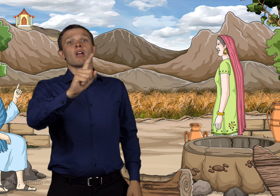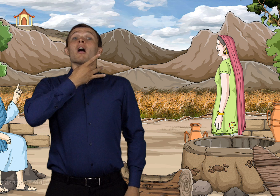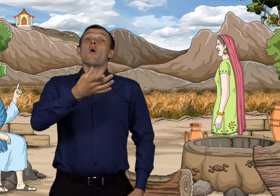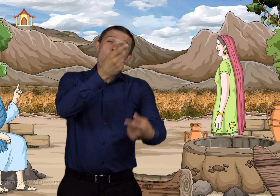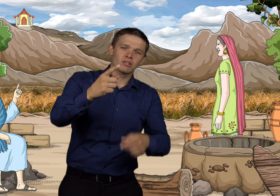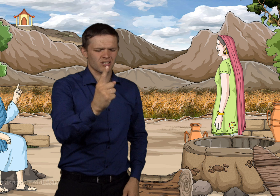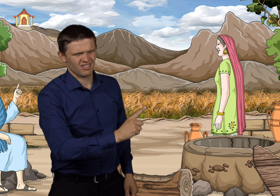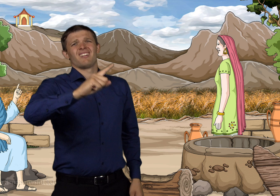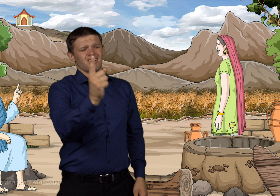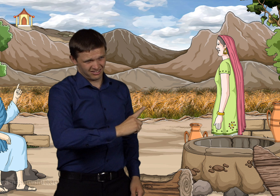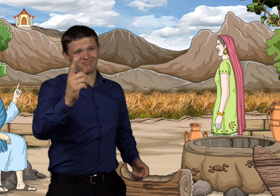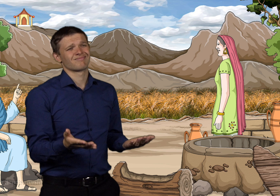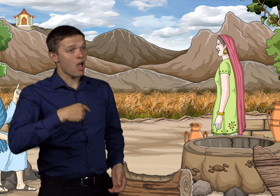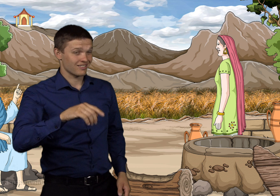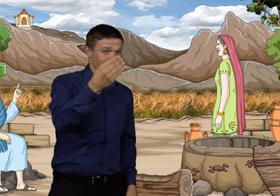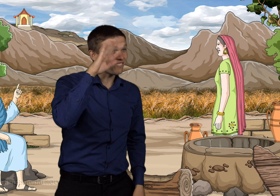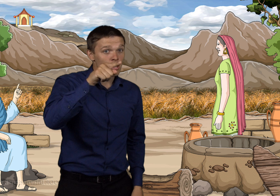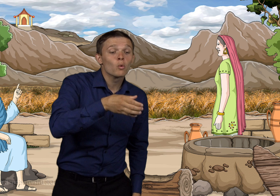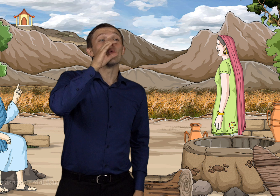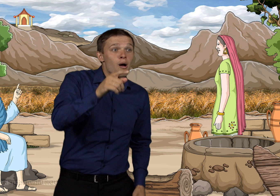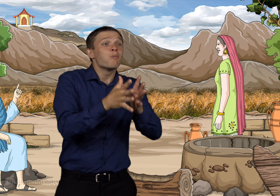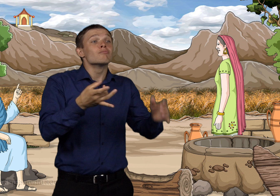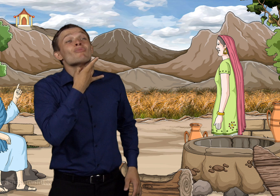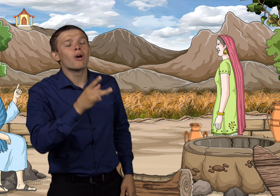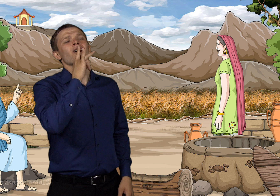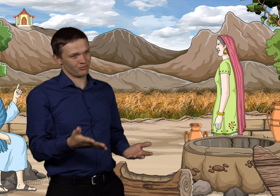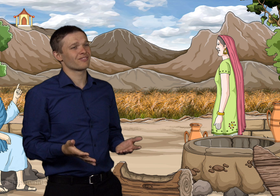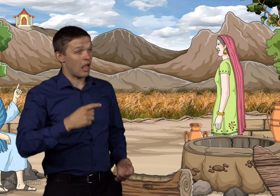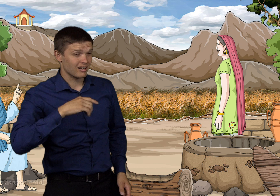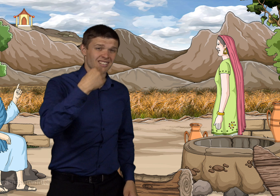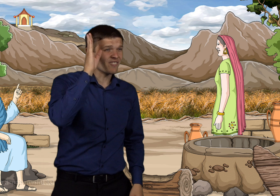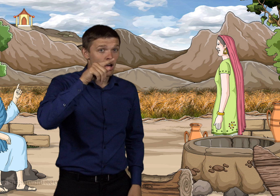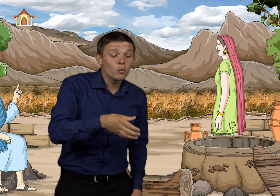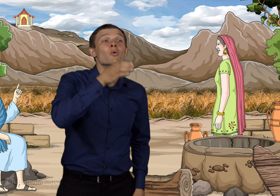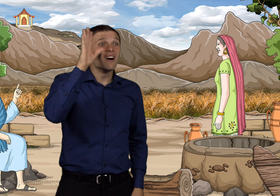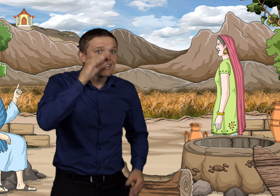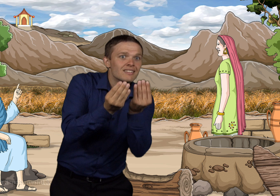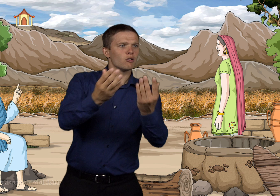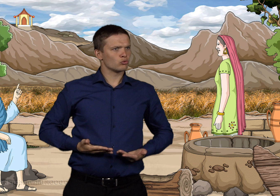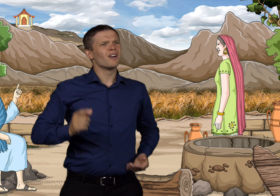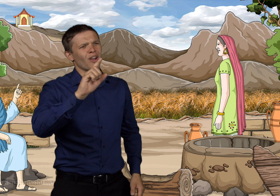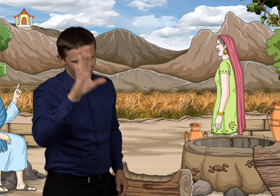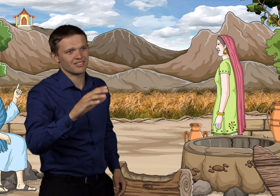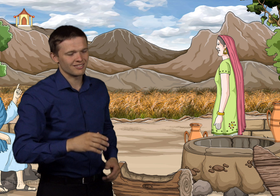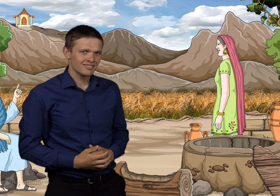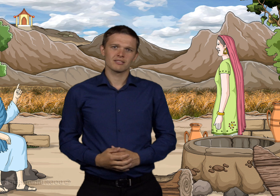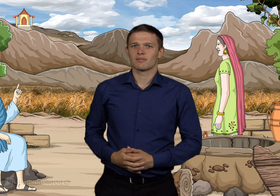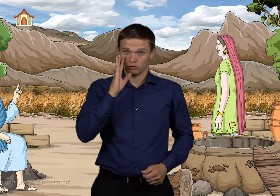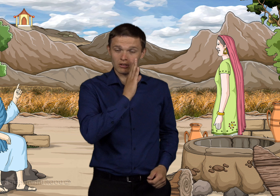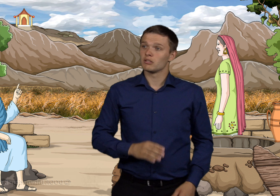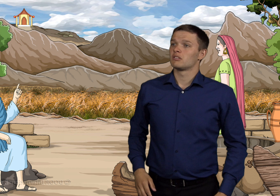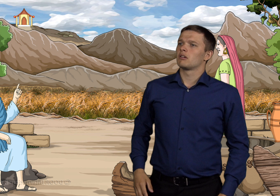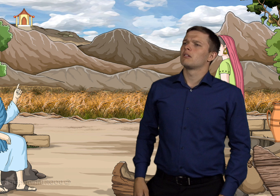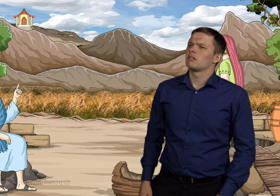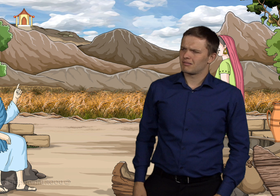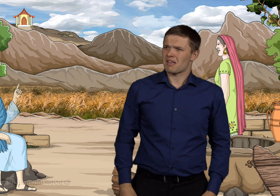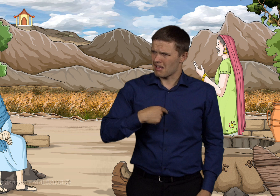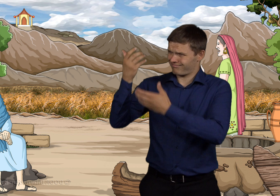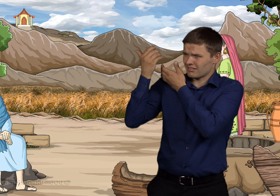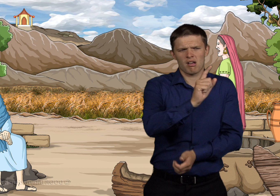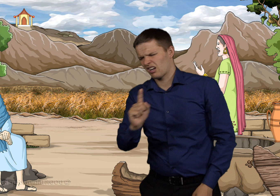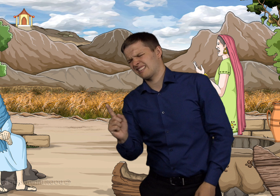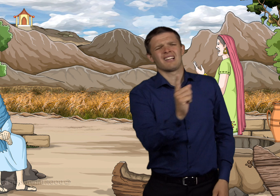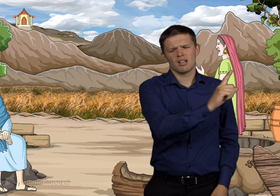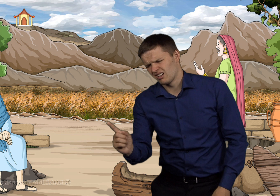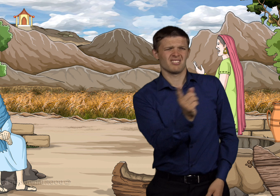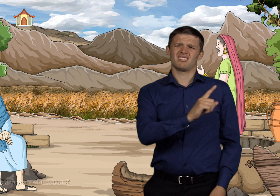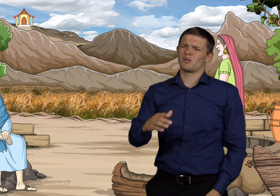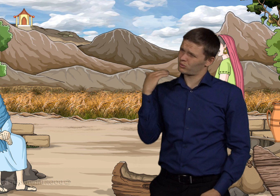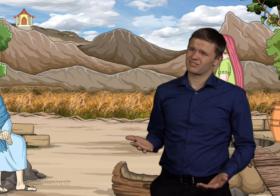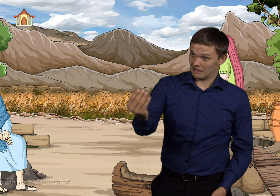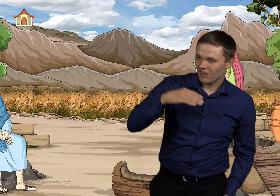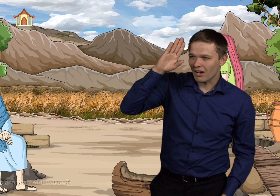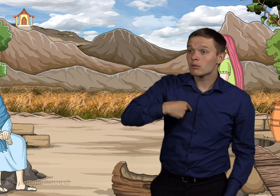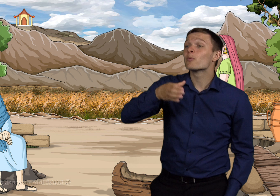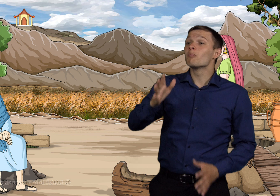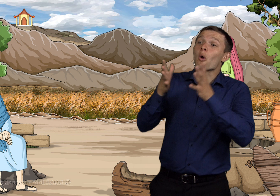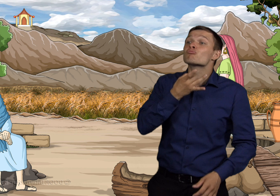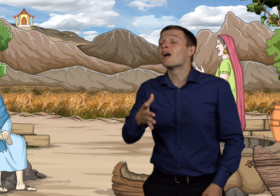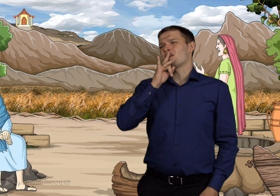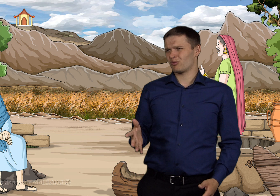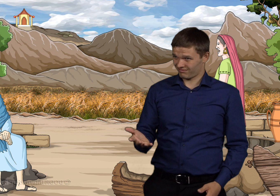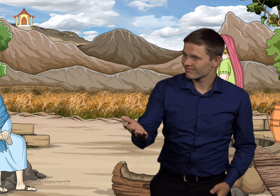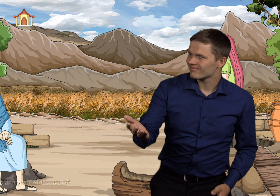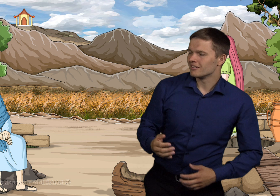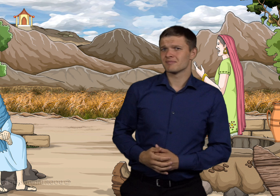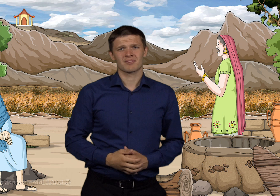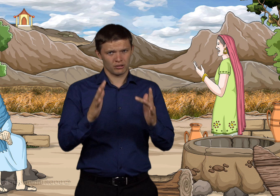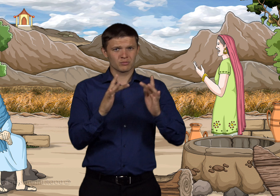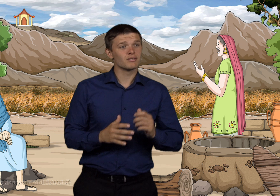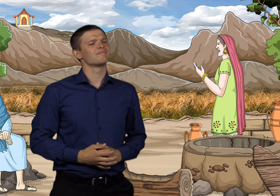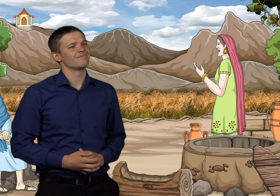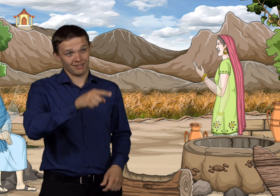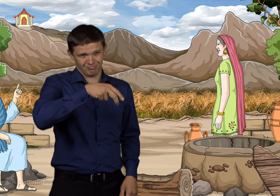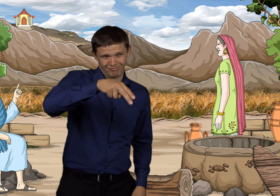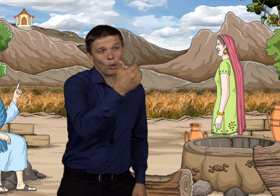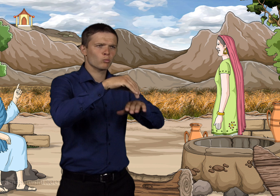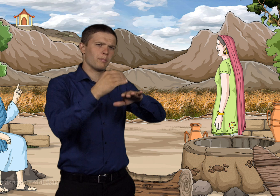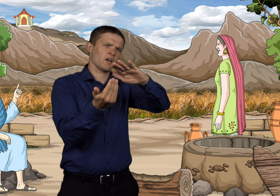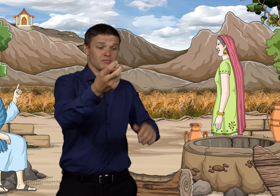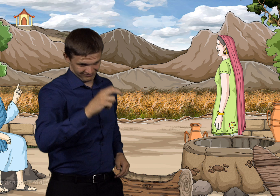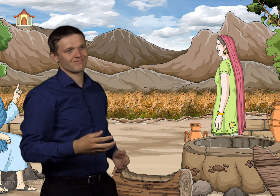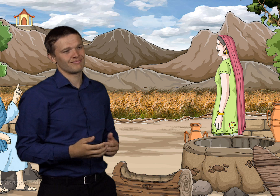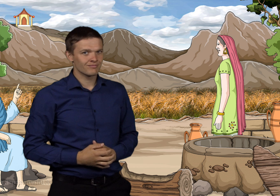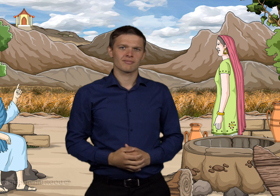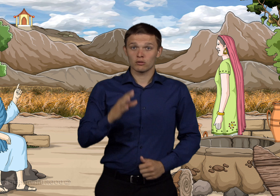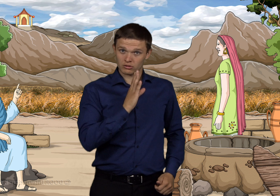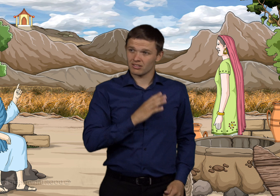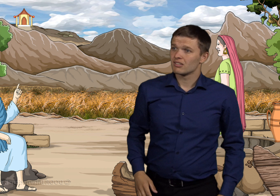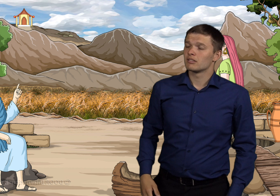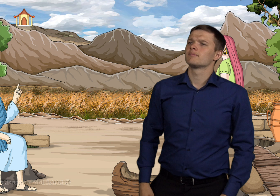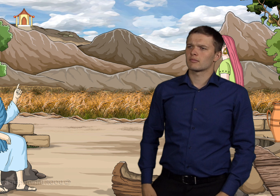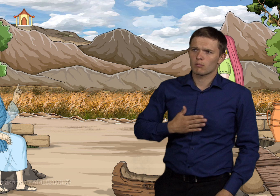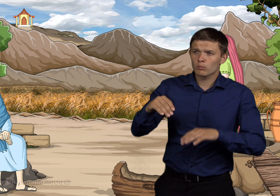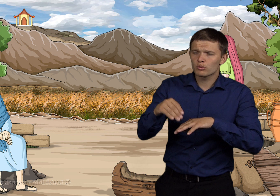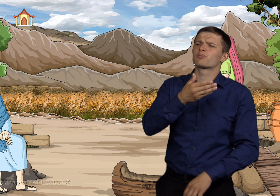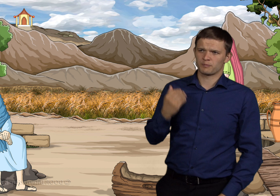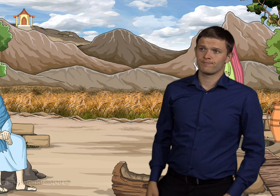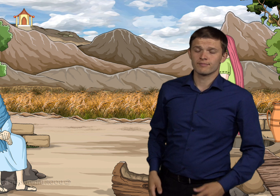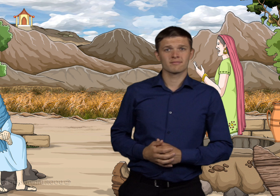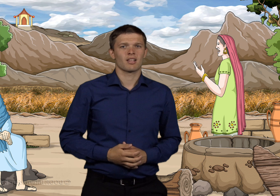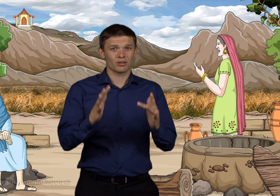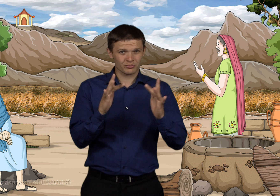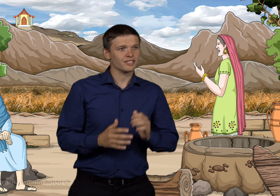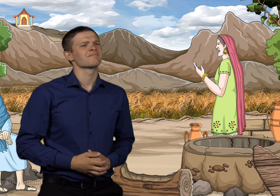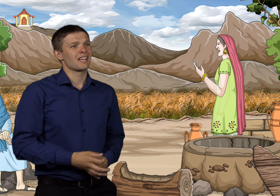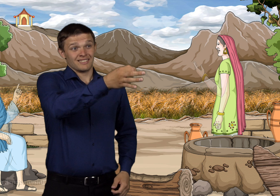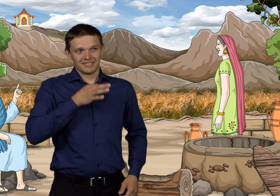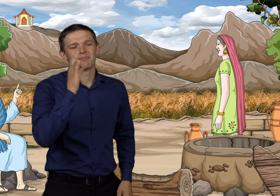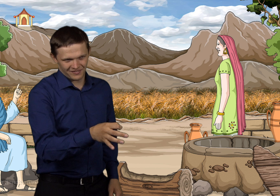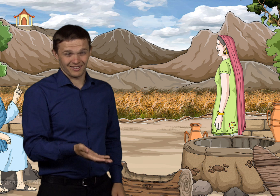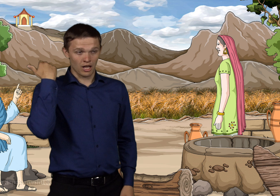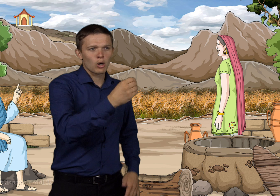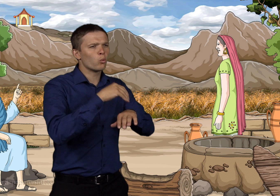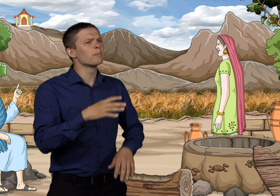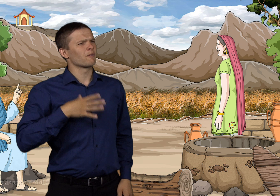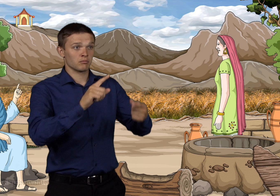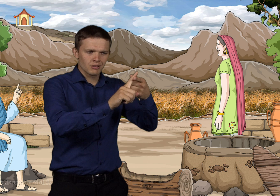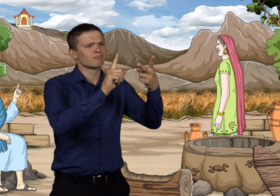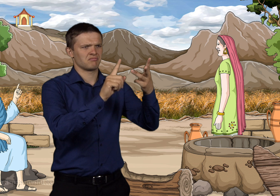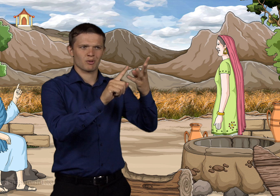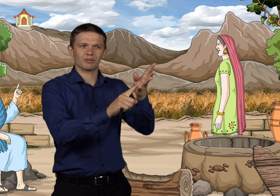Indeed, the water I give him will become in him a fount of water springing up to eternal life.” The woman said to Him, “Sir, give me this water so that I will not get thirsty and have to keep coming here to draw water.” Jesus told her, “Go, call your husband and come back.” “I have no husband,” the woman replied.